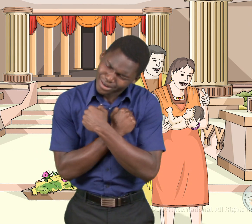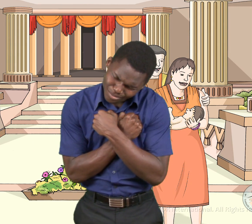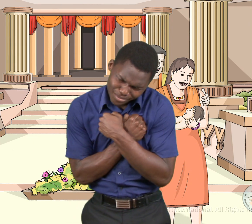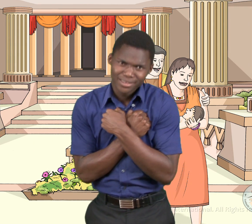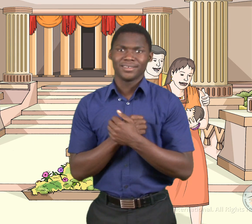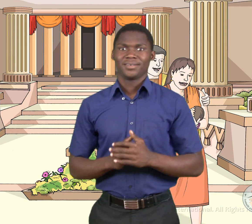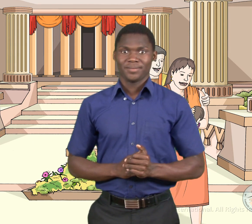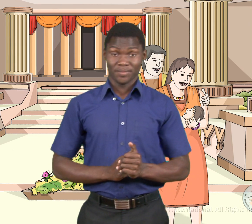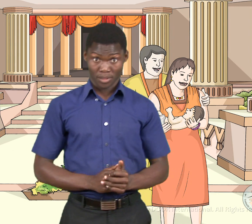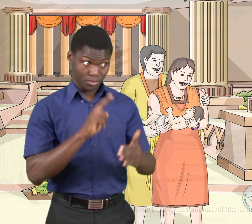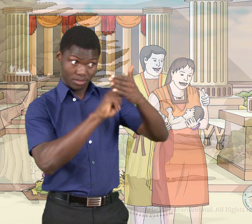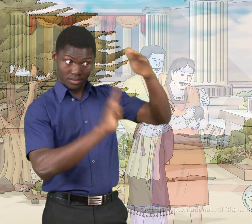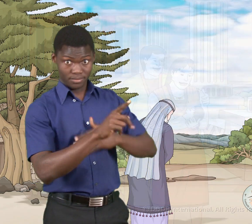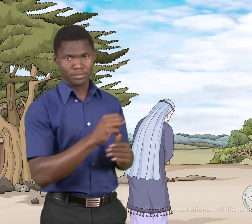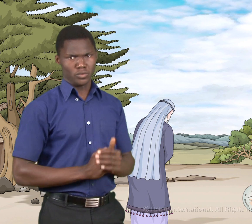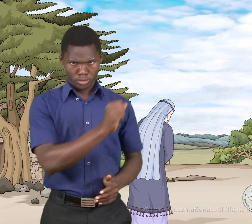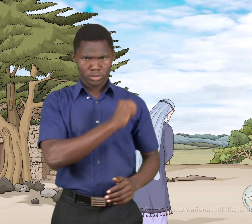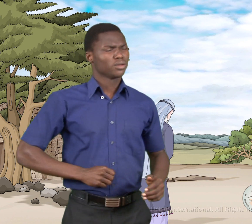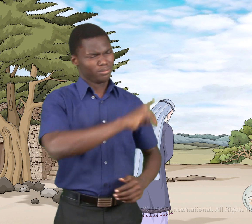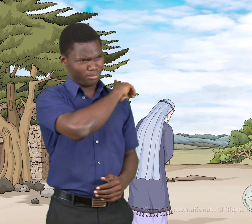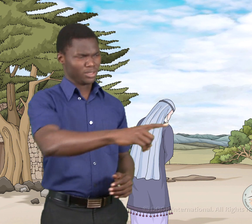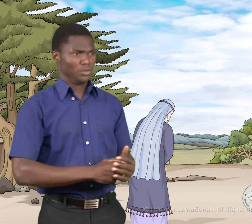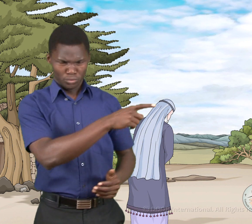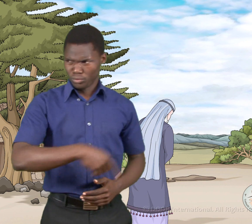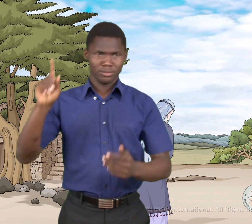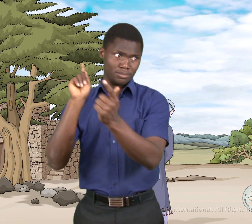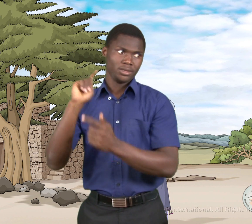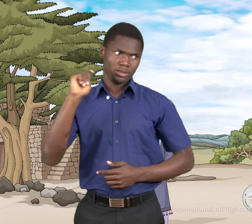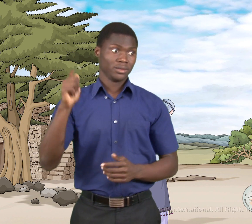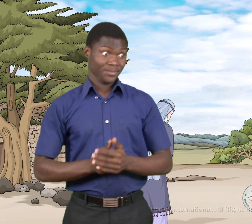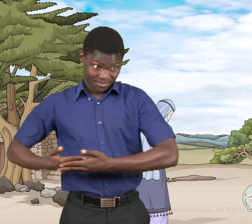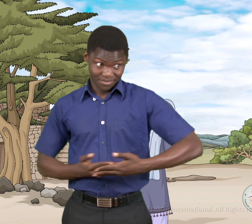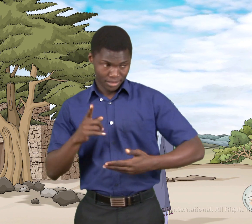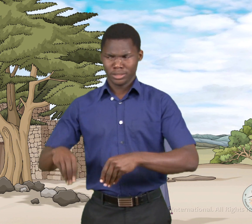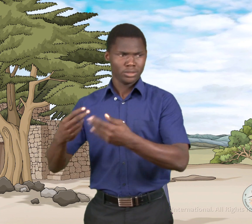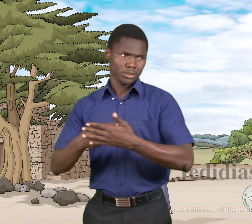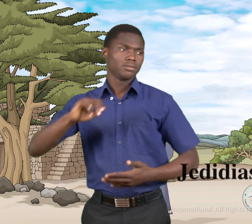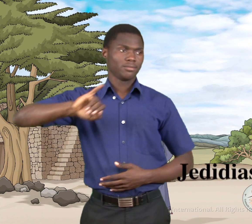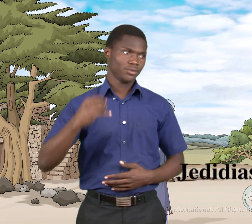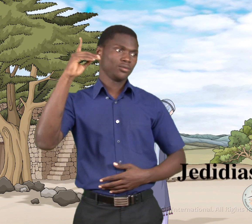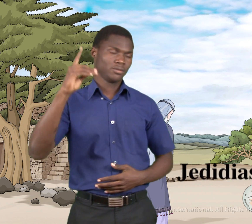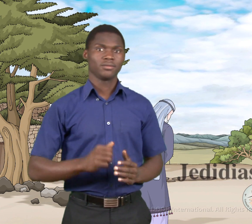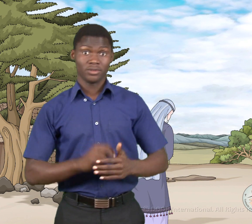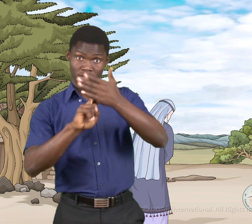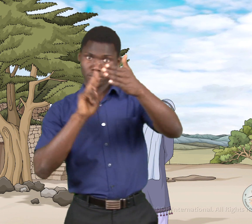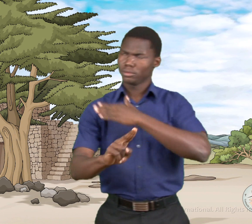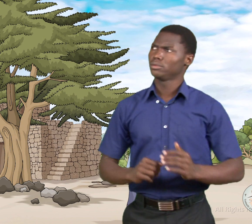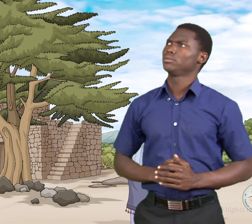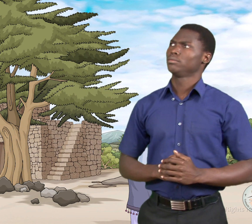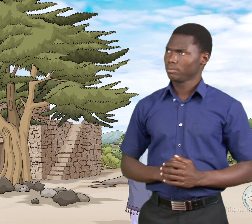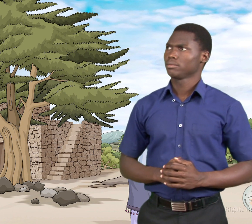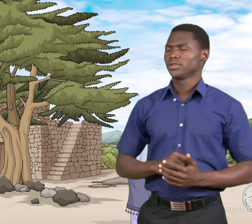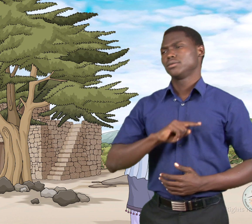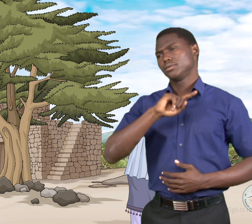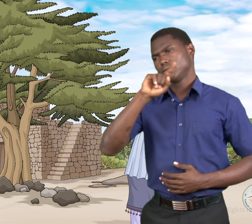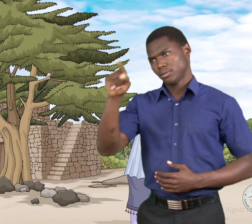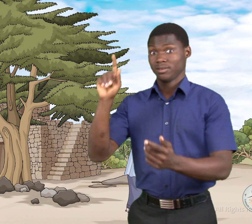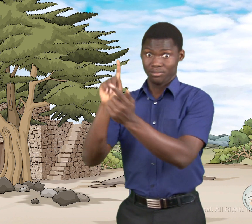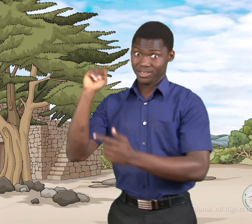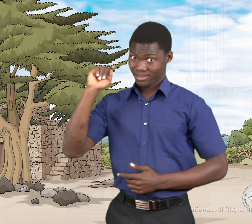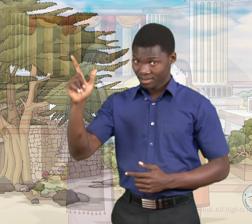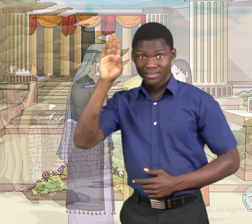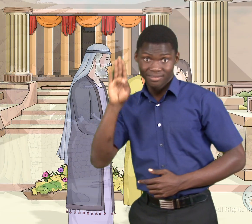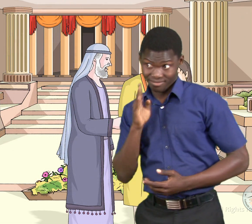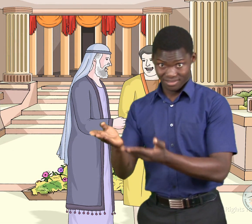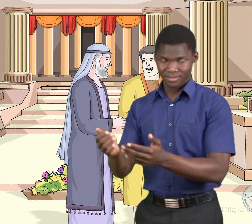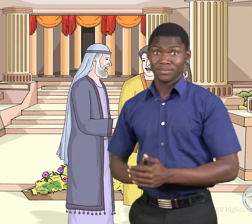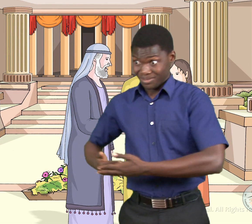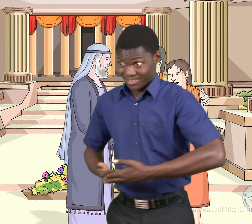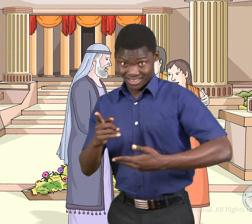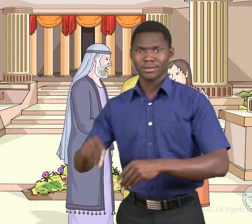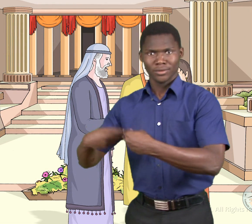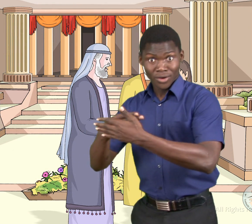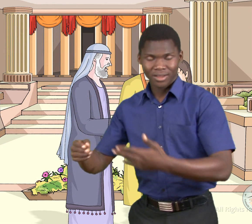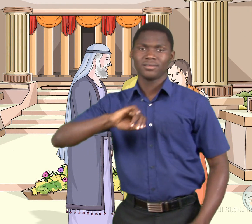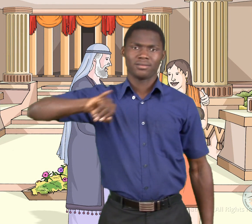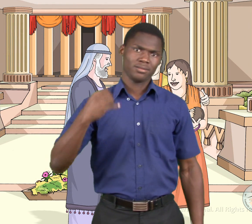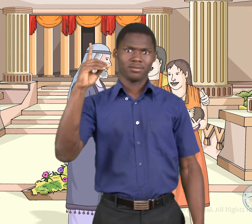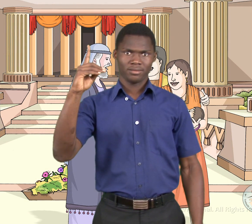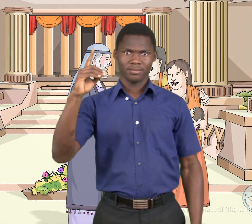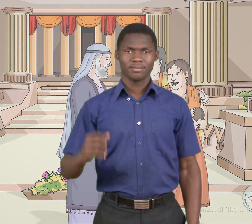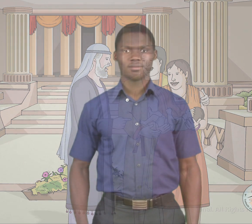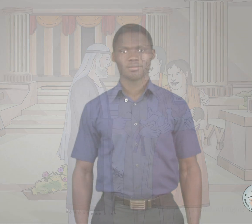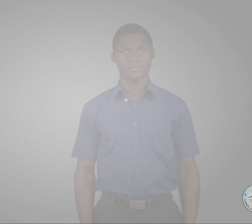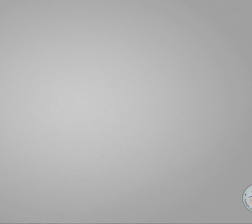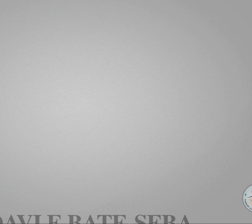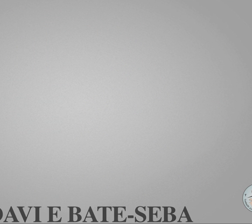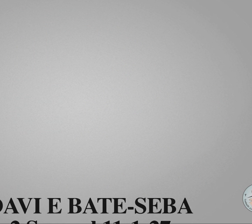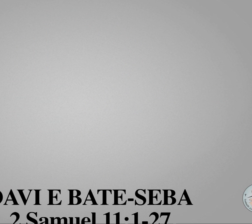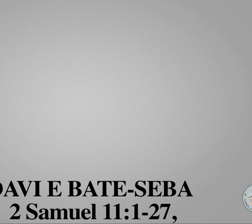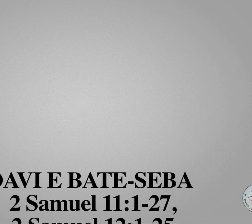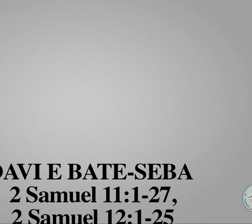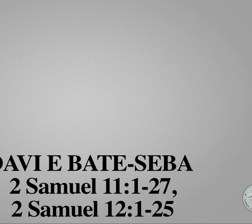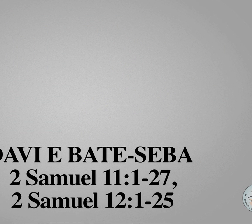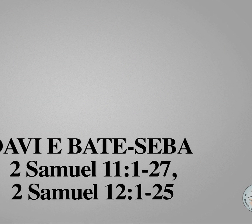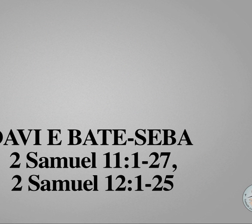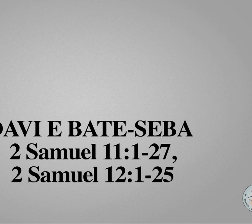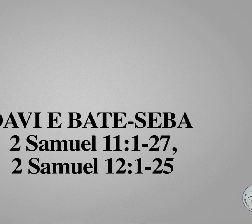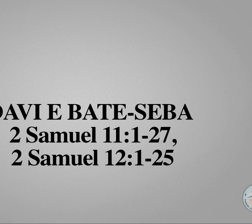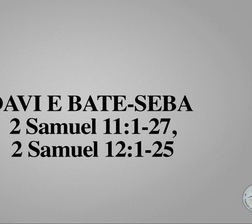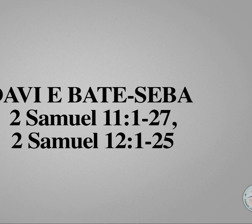Now the LORD loved the child and sent word through Nathan the prophet to name him Jedidiah because the LORD loved him.